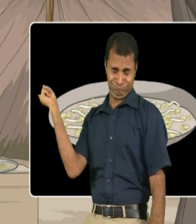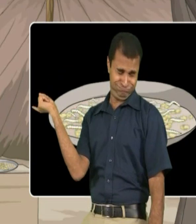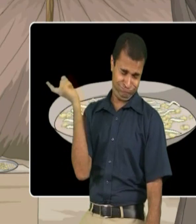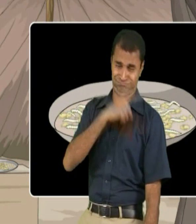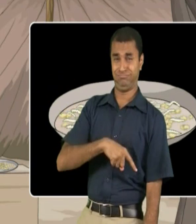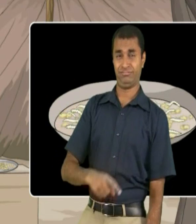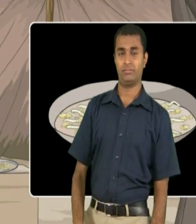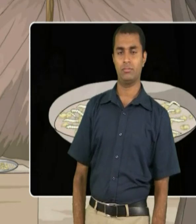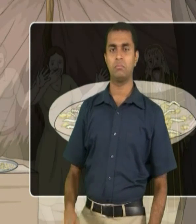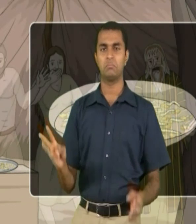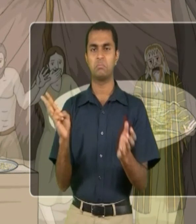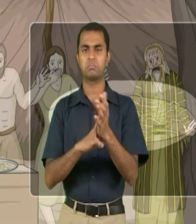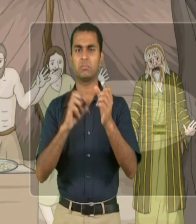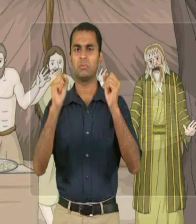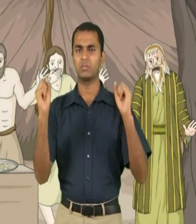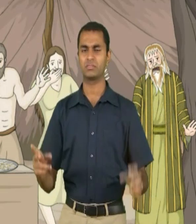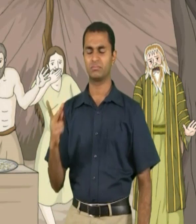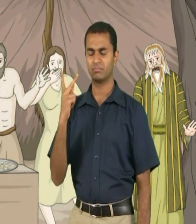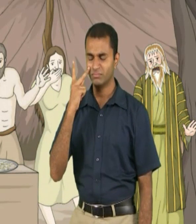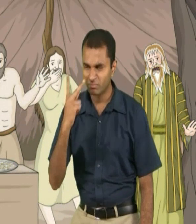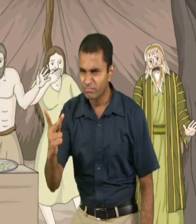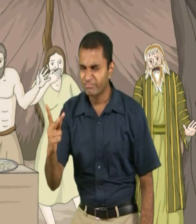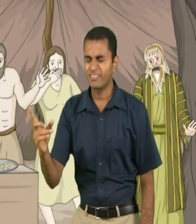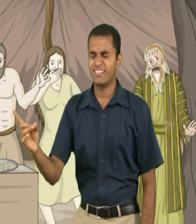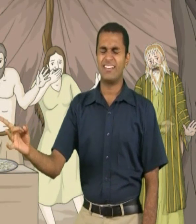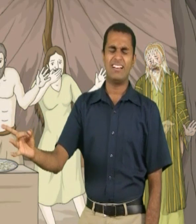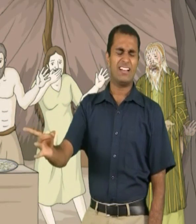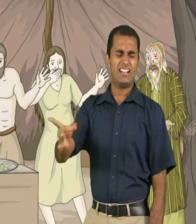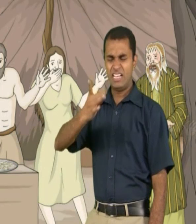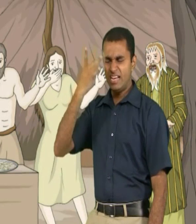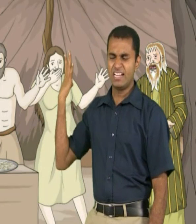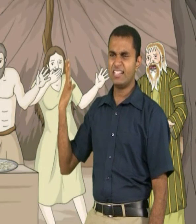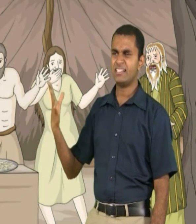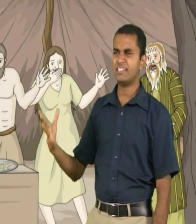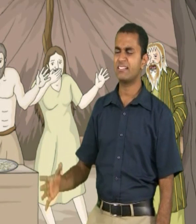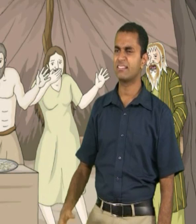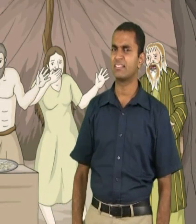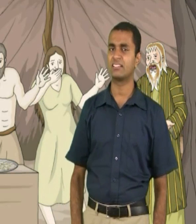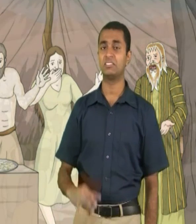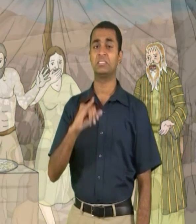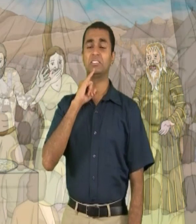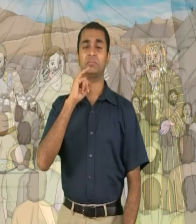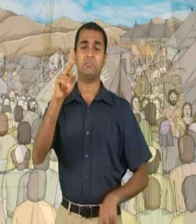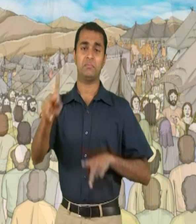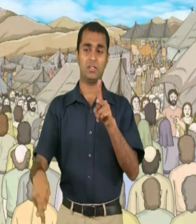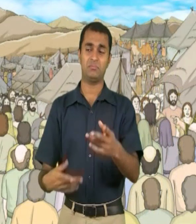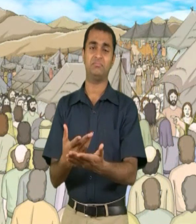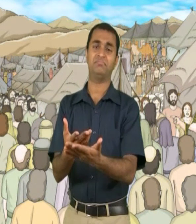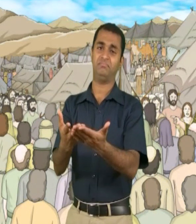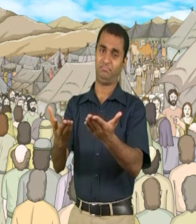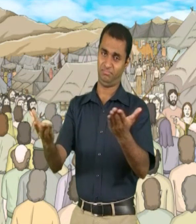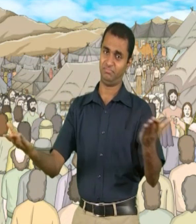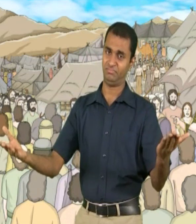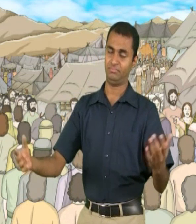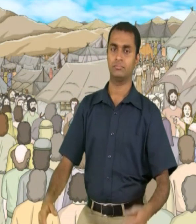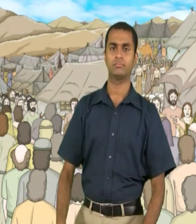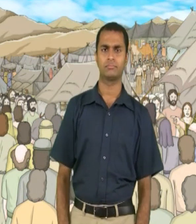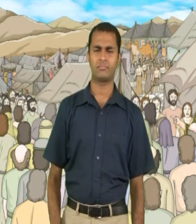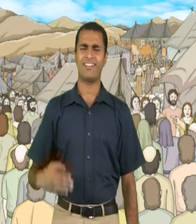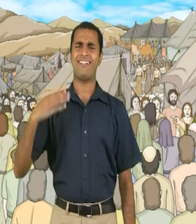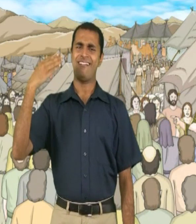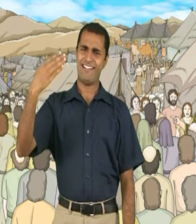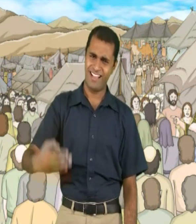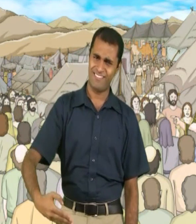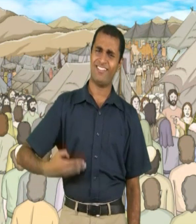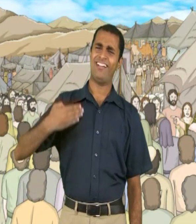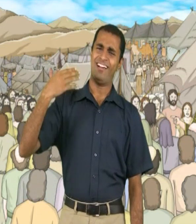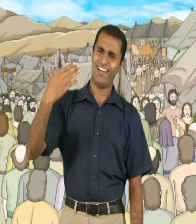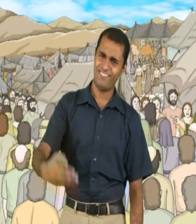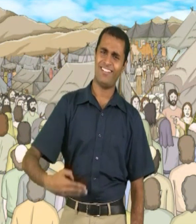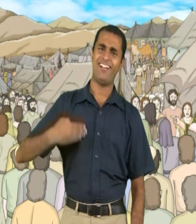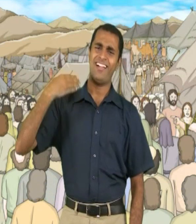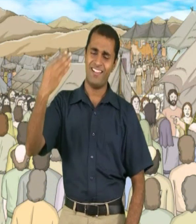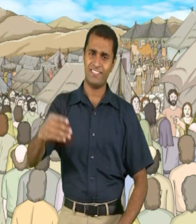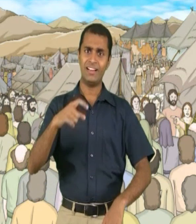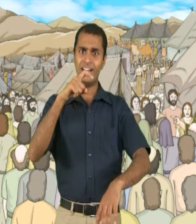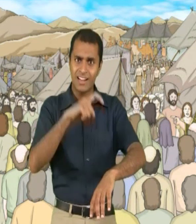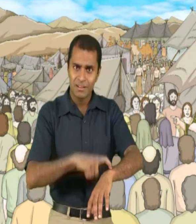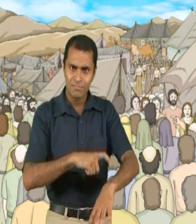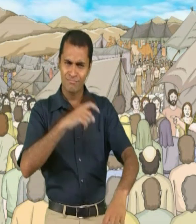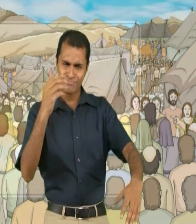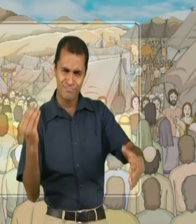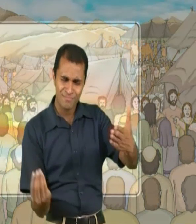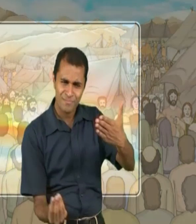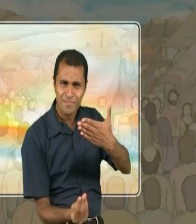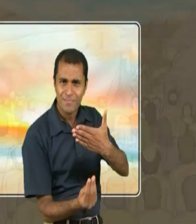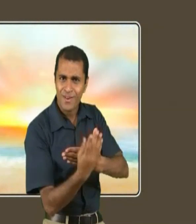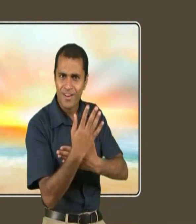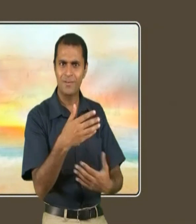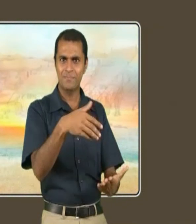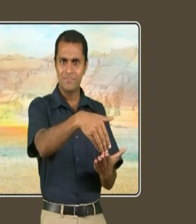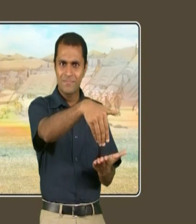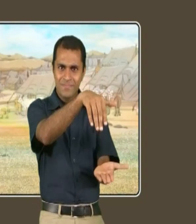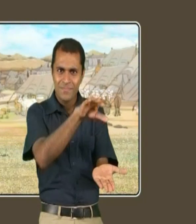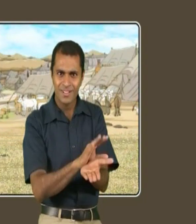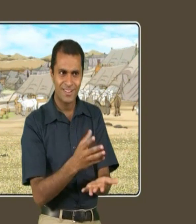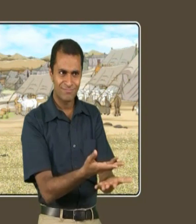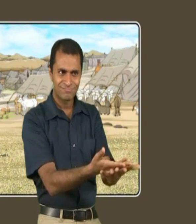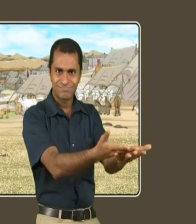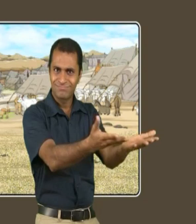So Moses was angry with them.